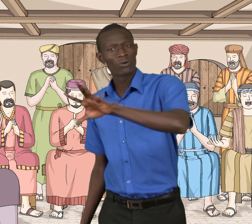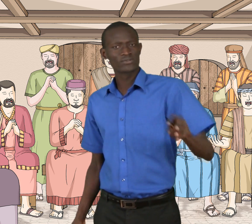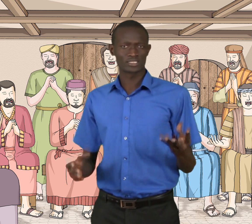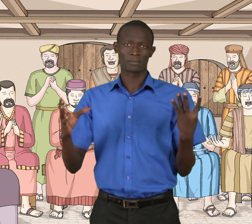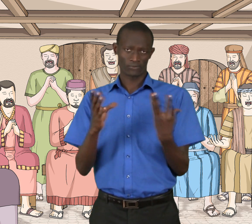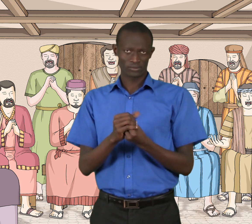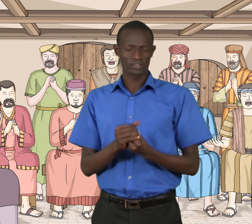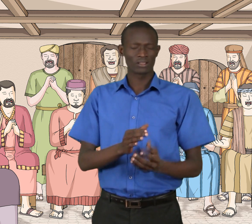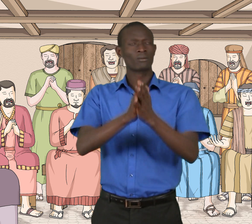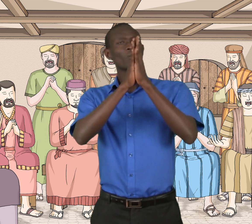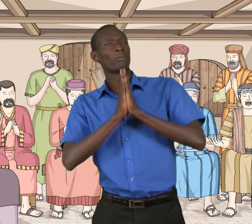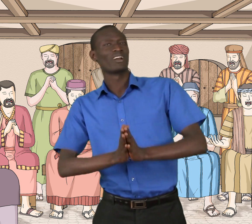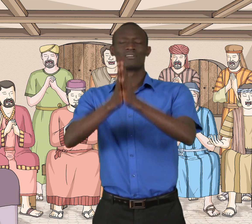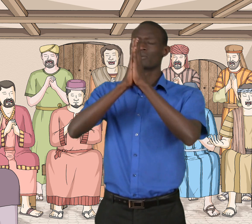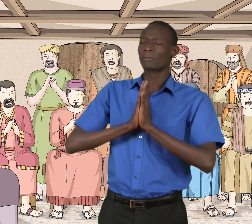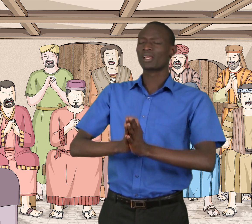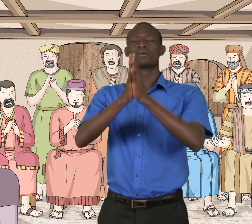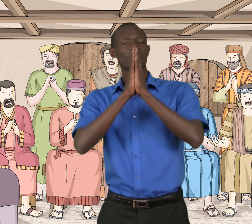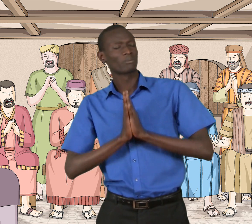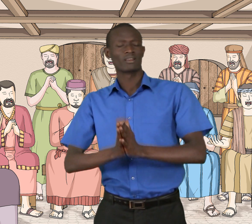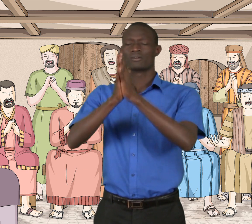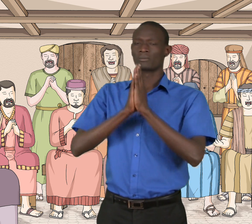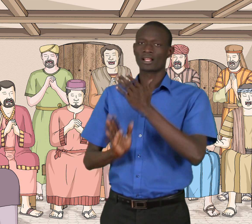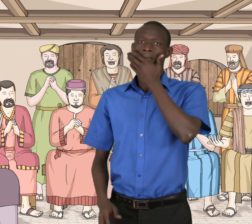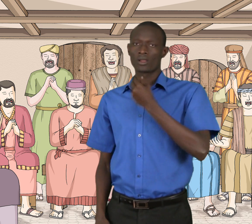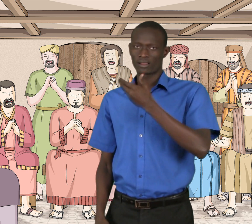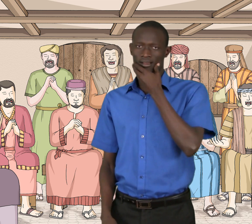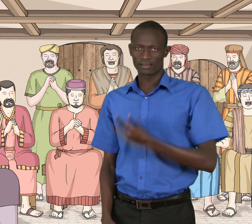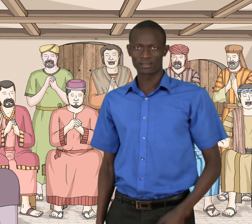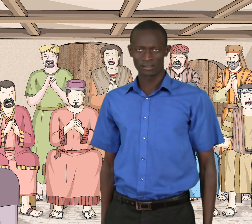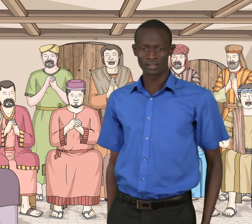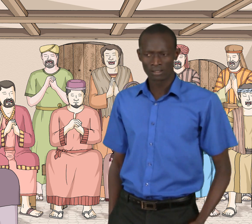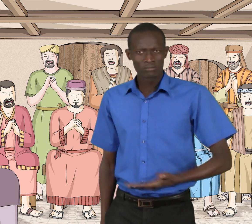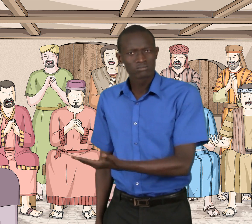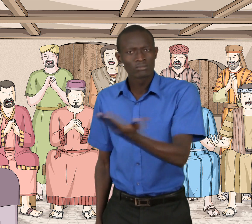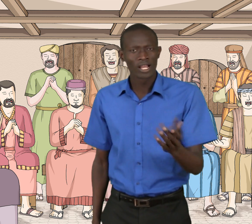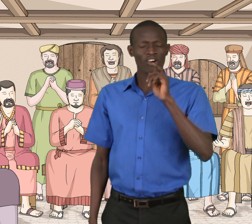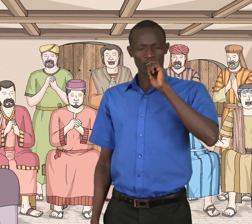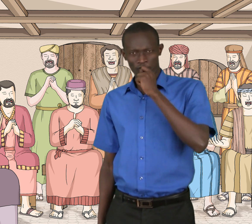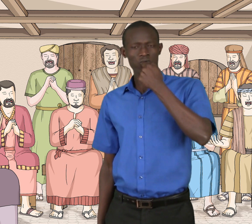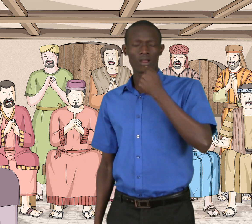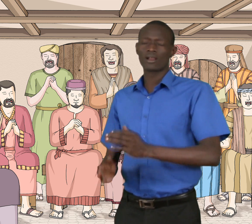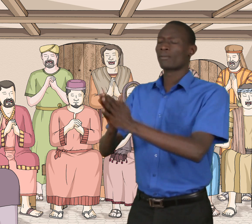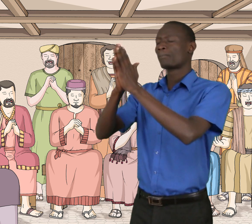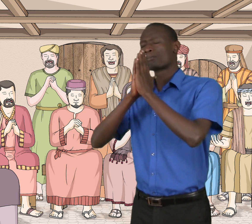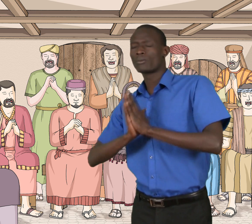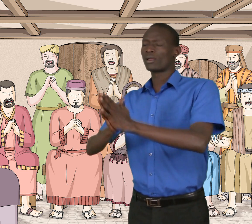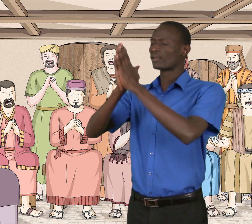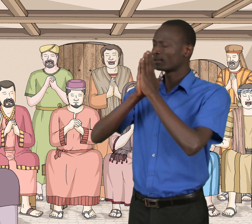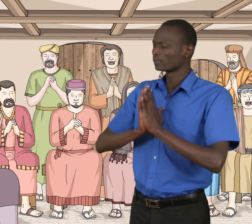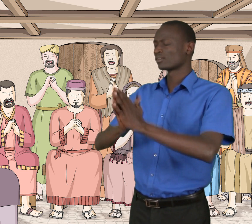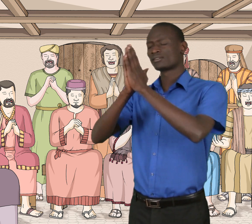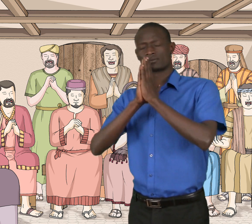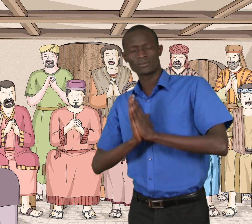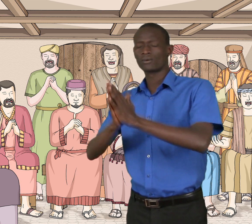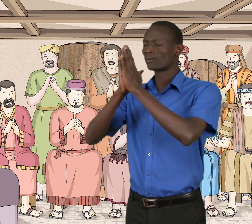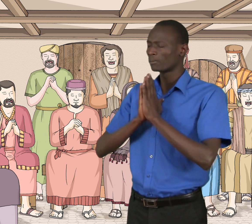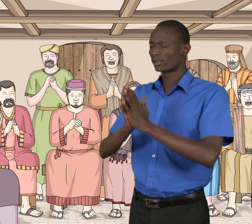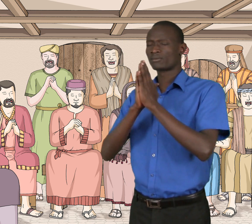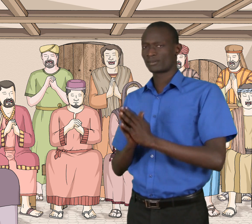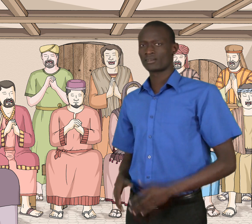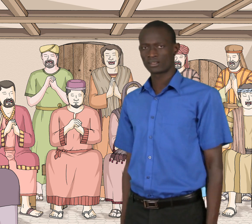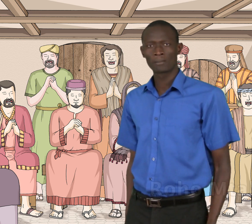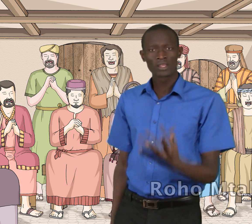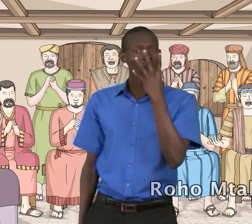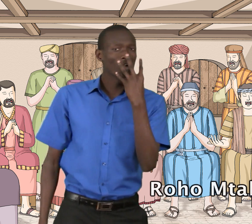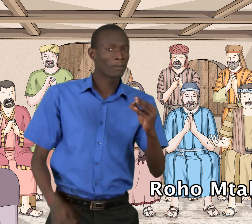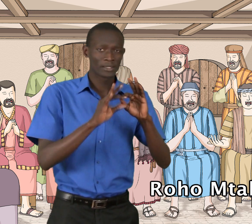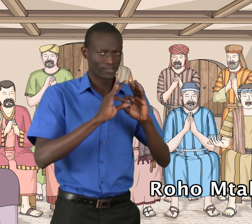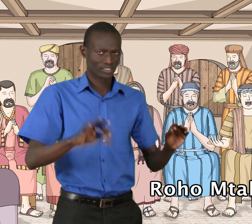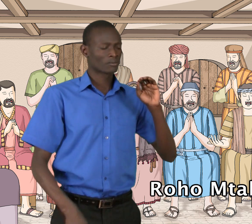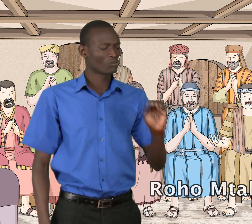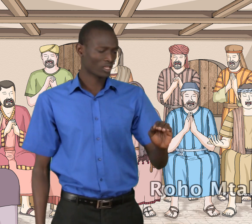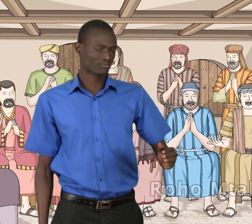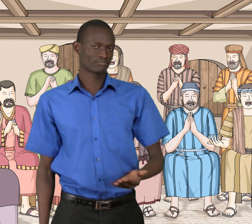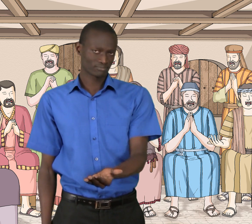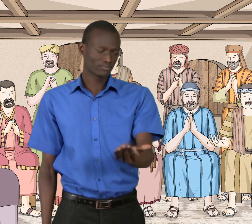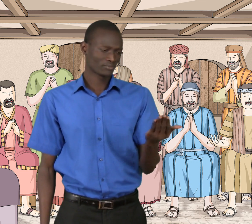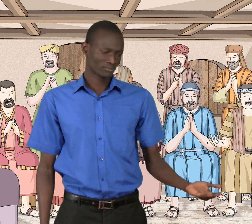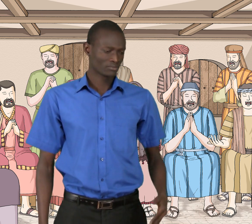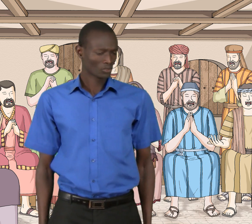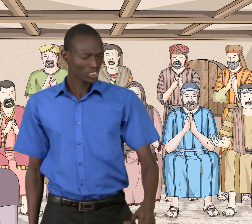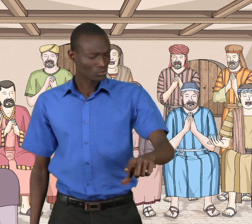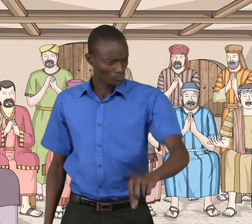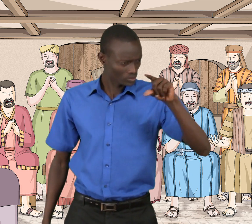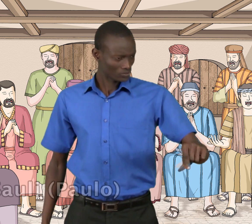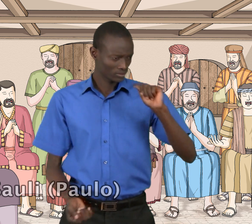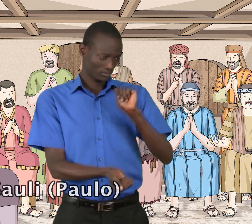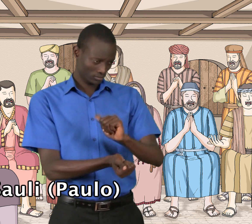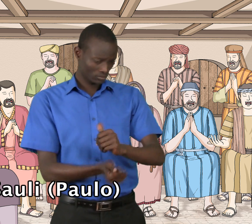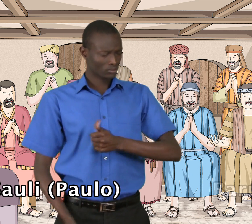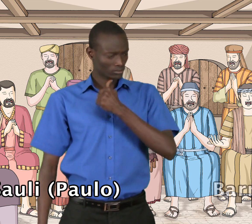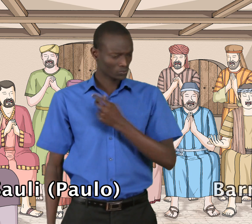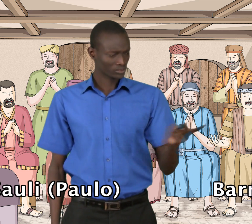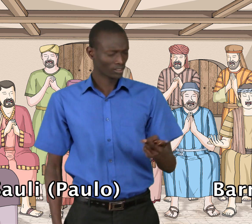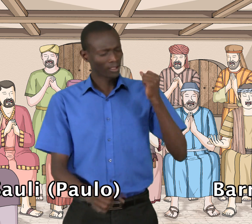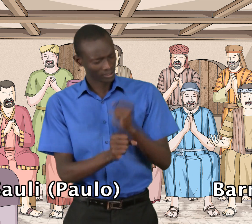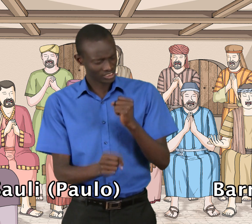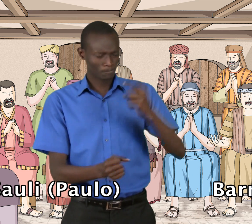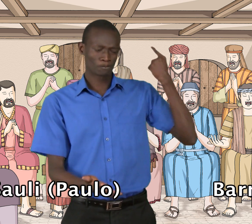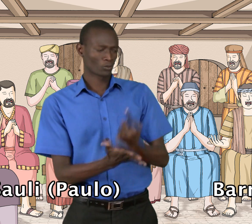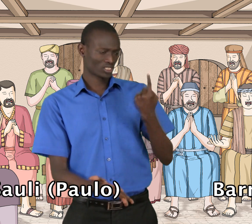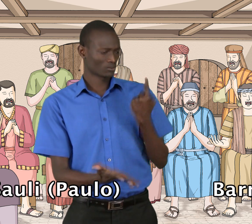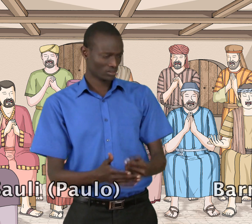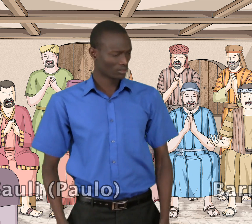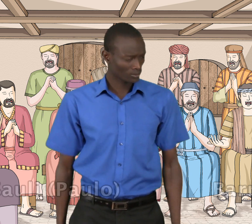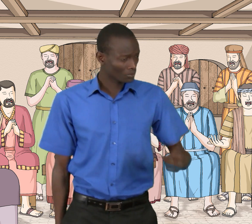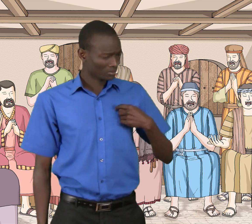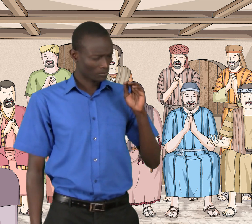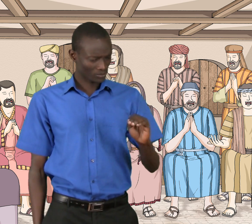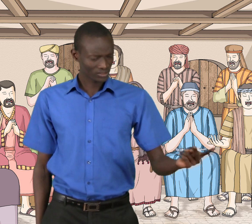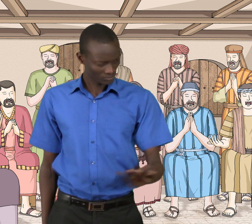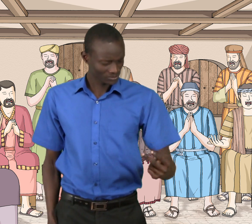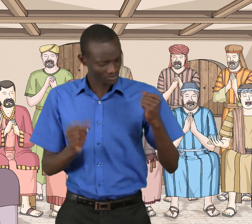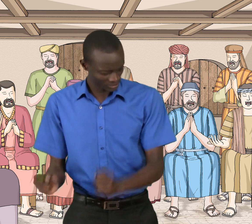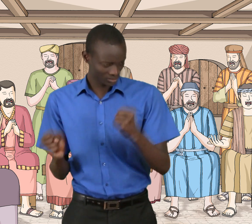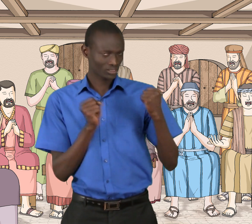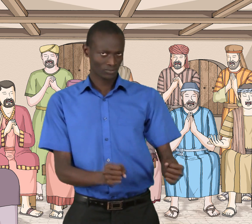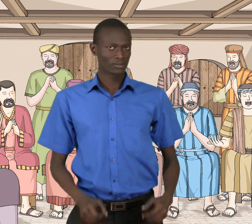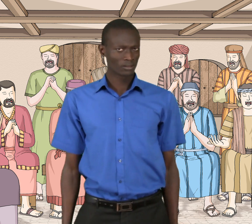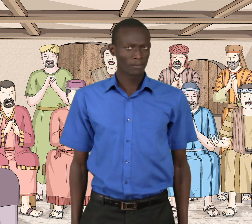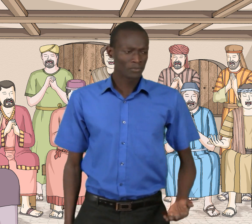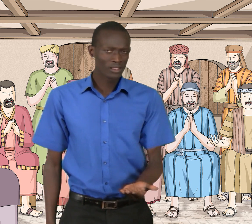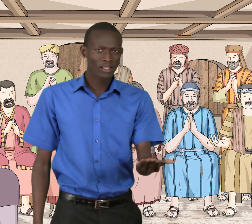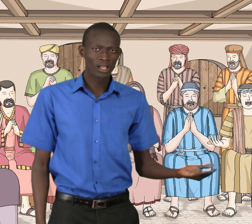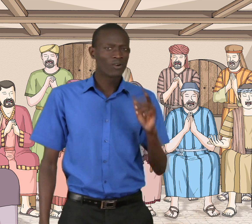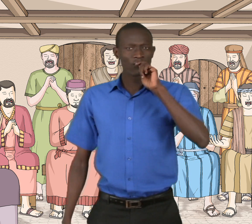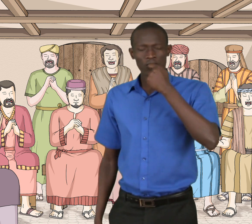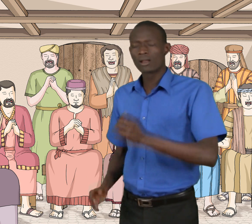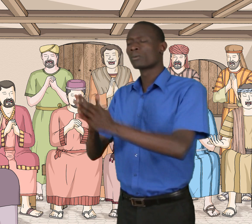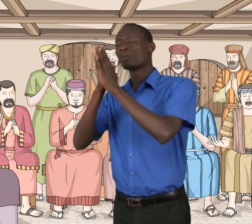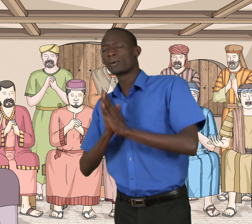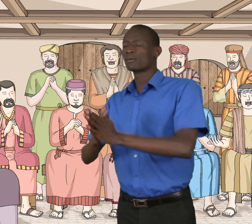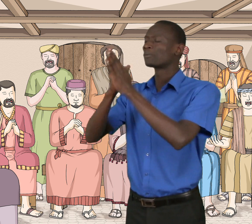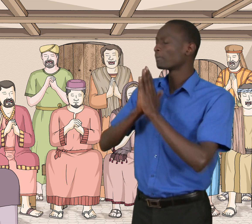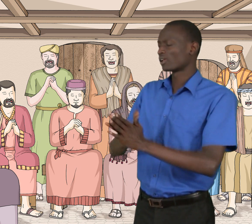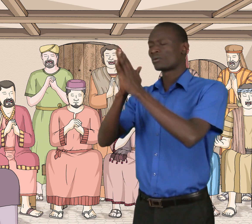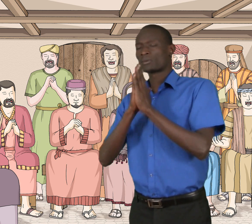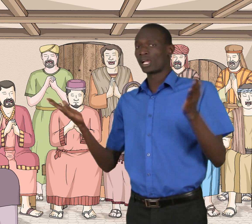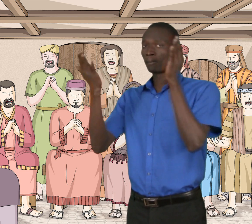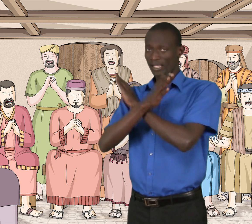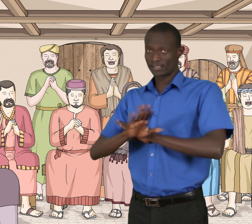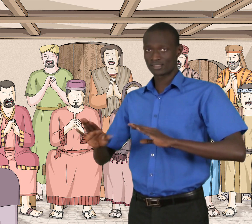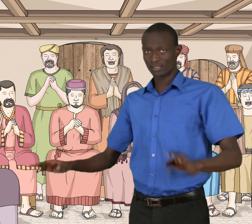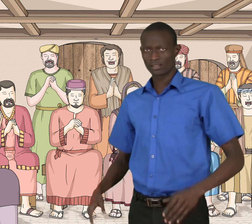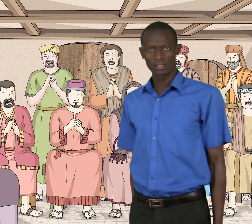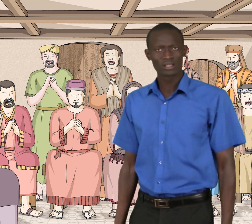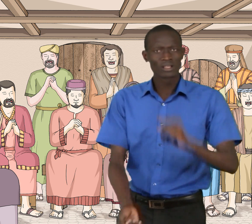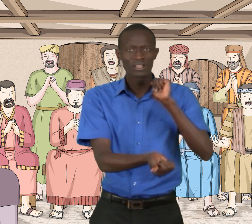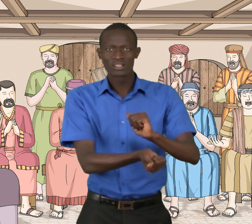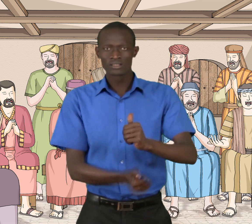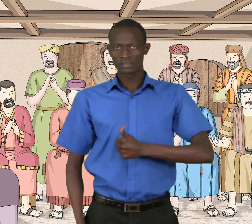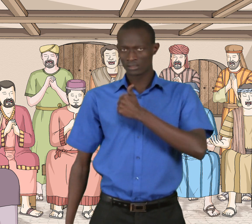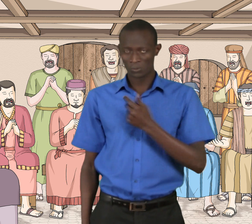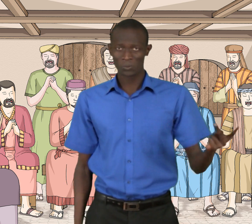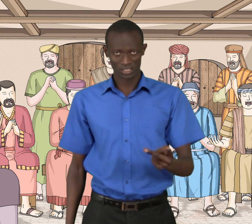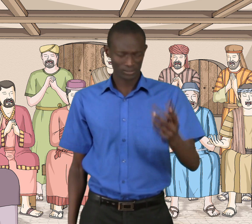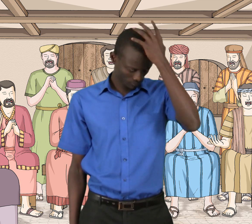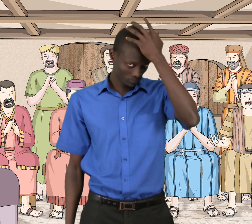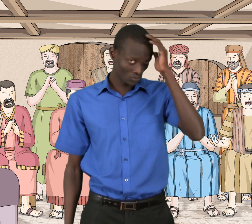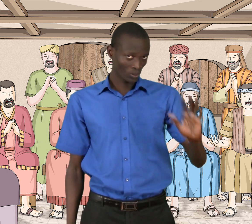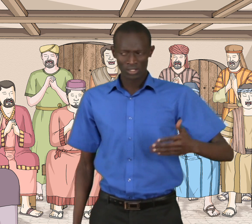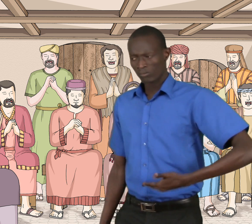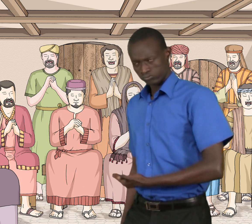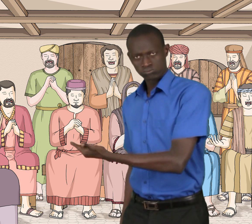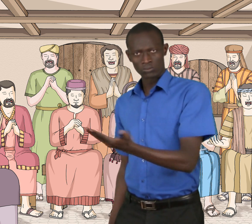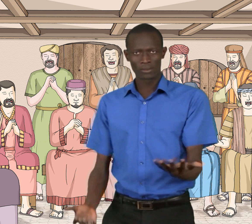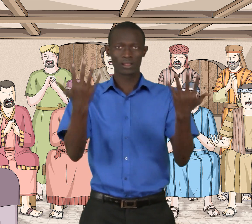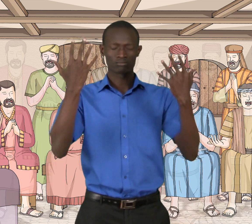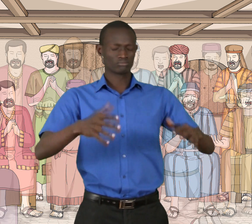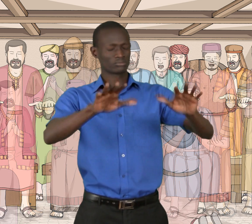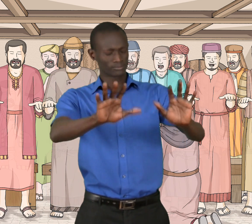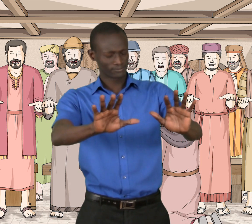While they were worshiping the Lord and fasting, the Holy Spirit said, “Set apart for Me Barnabas and Saul for the work to which I have called them.”